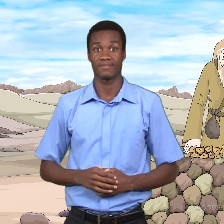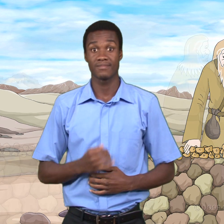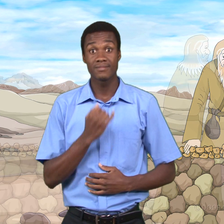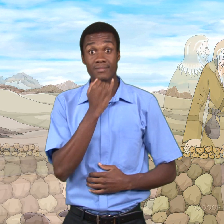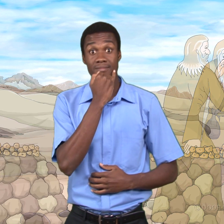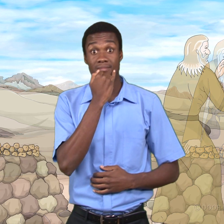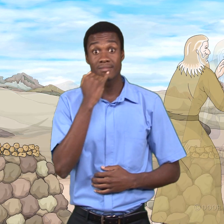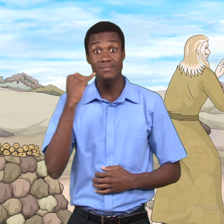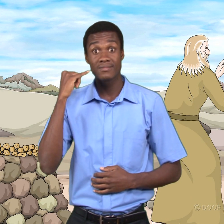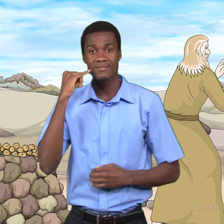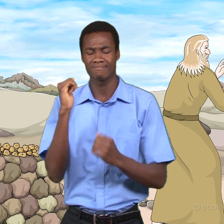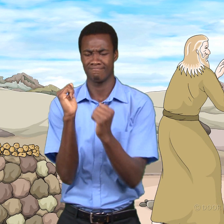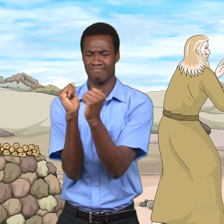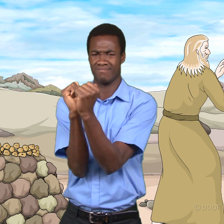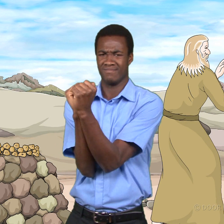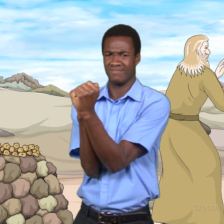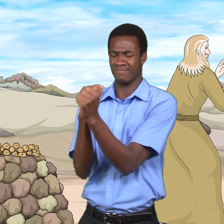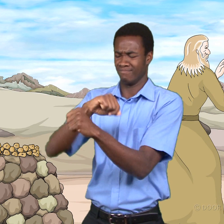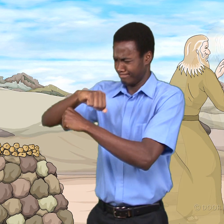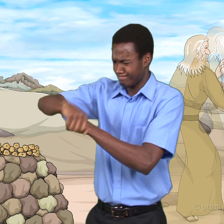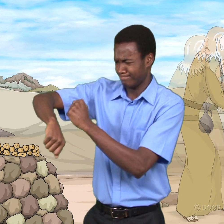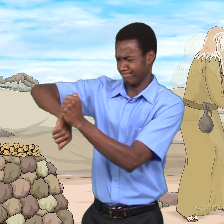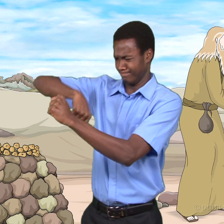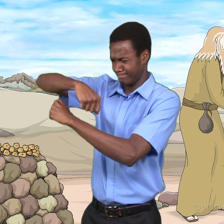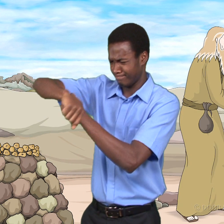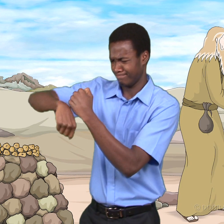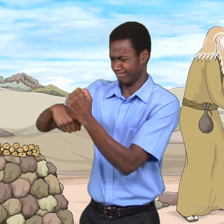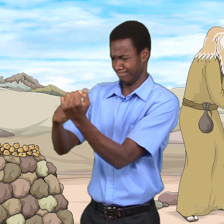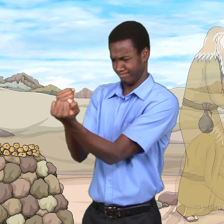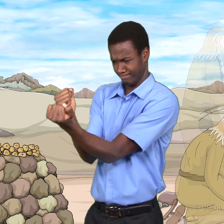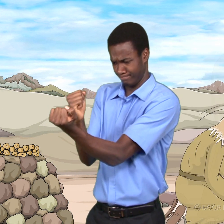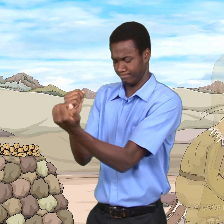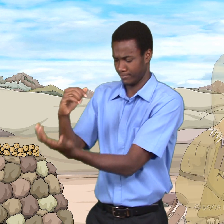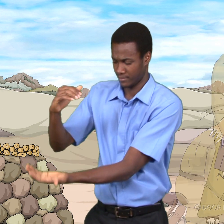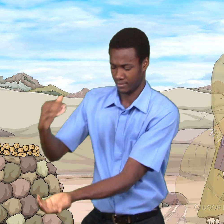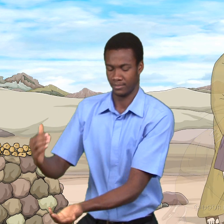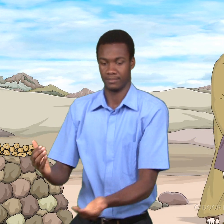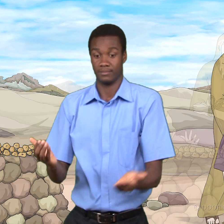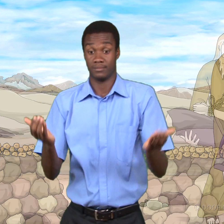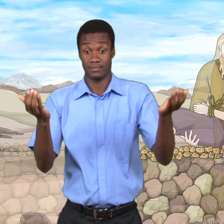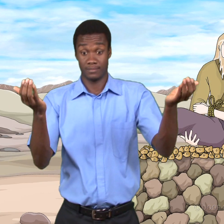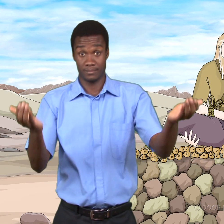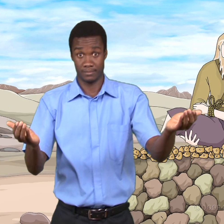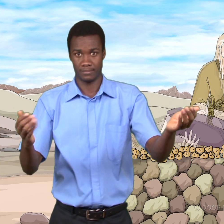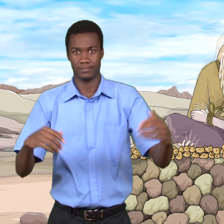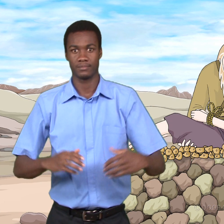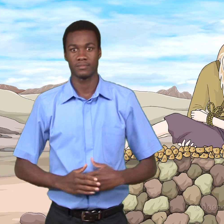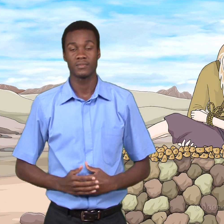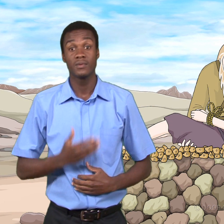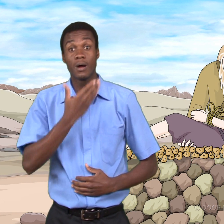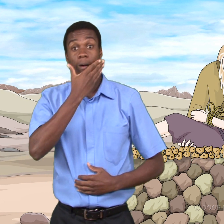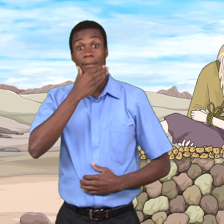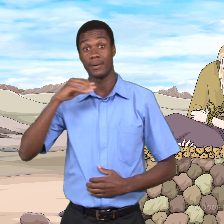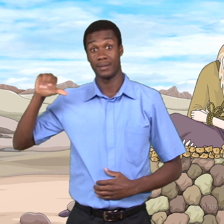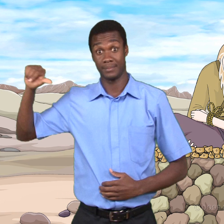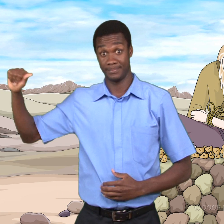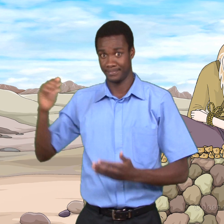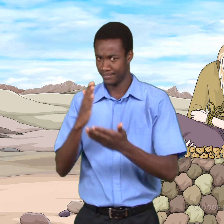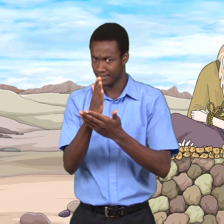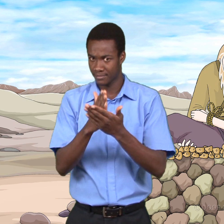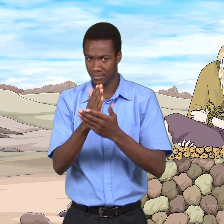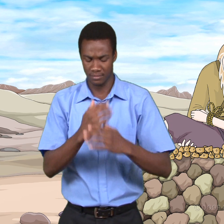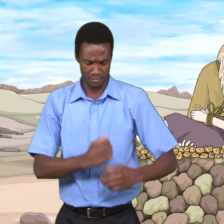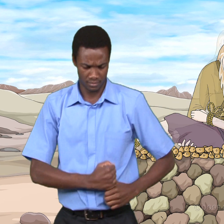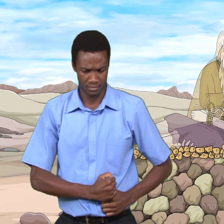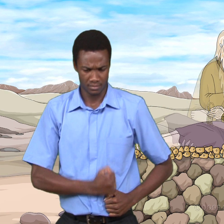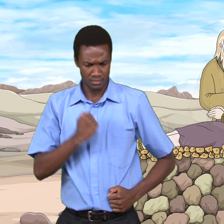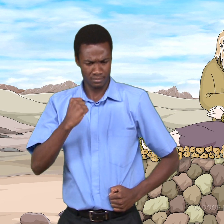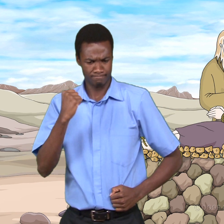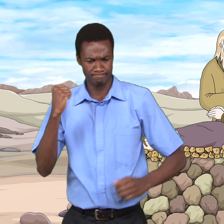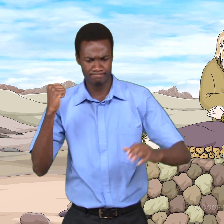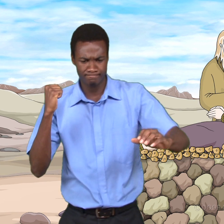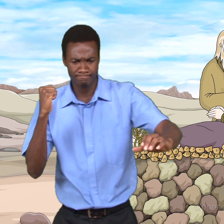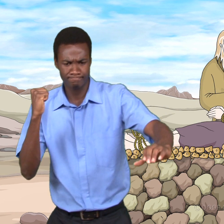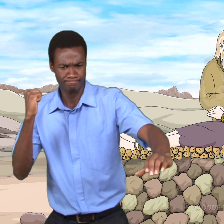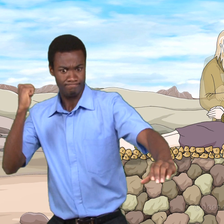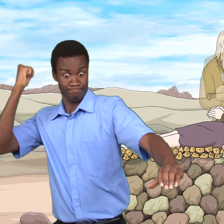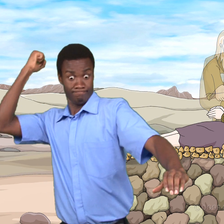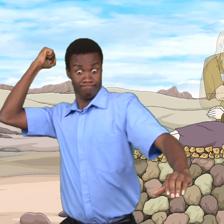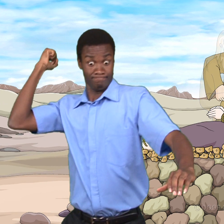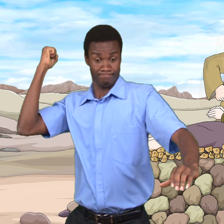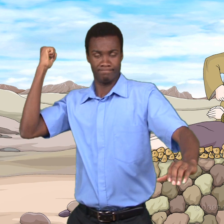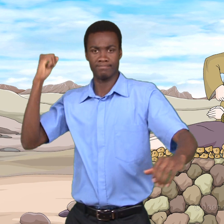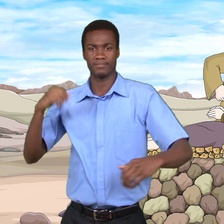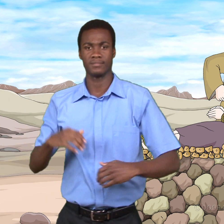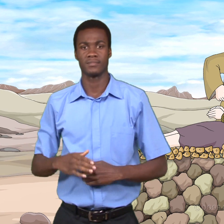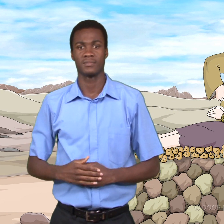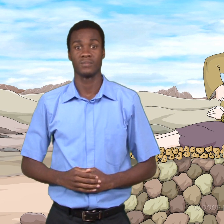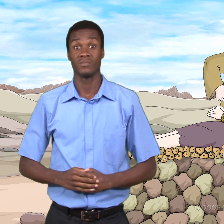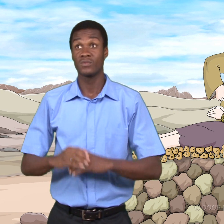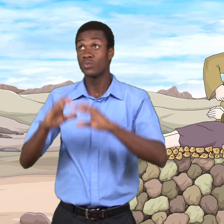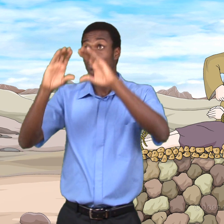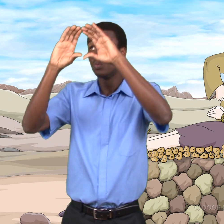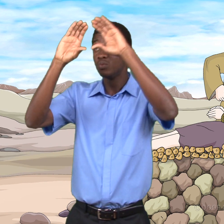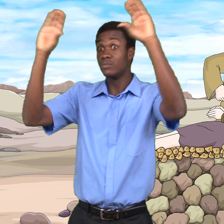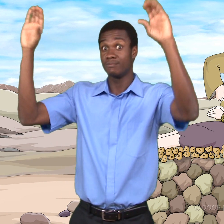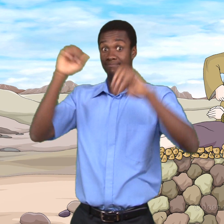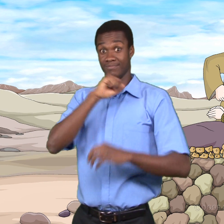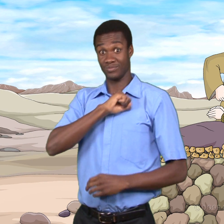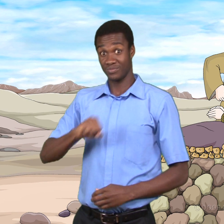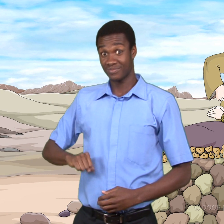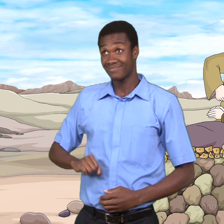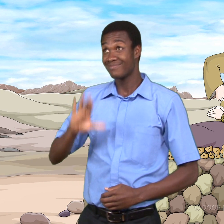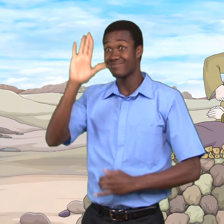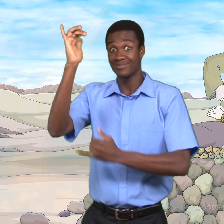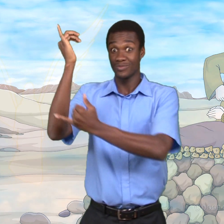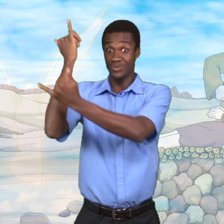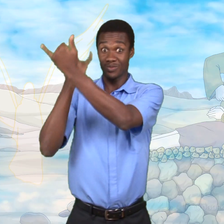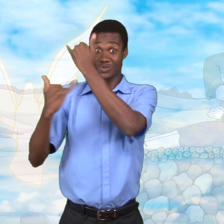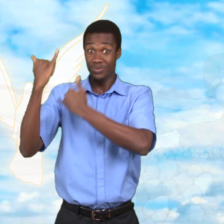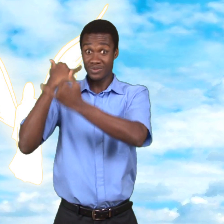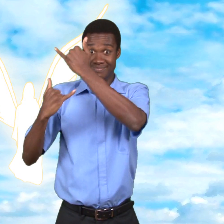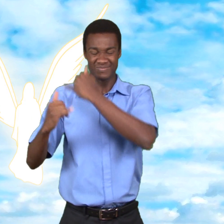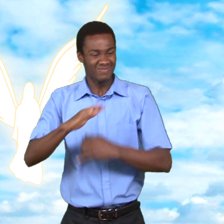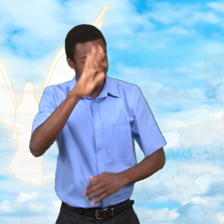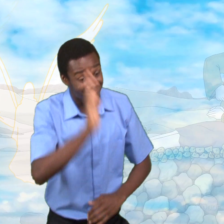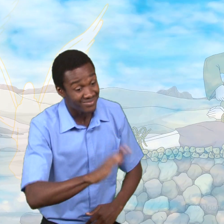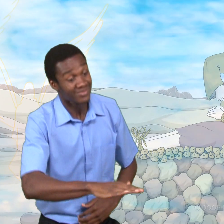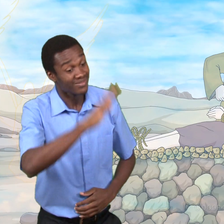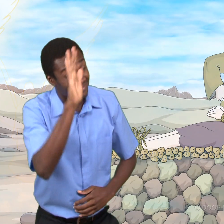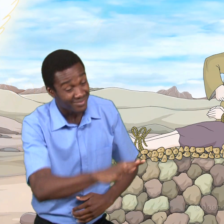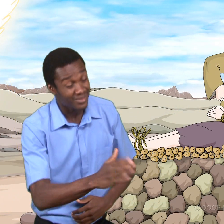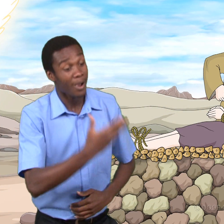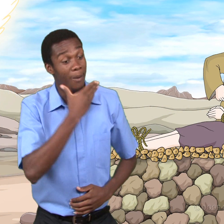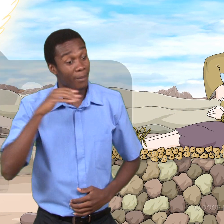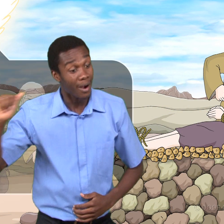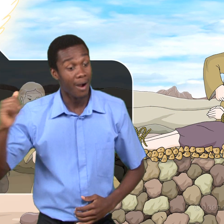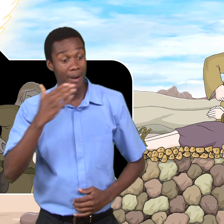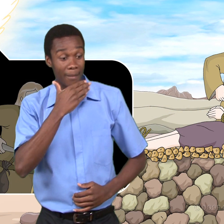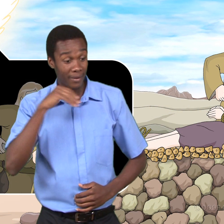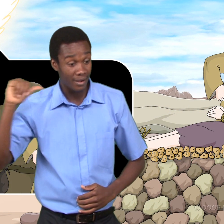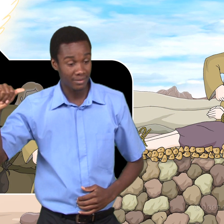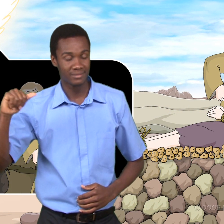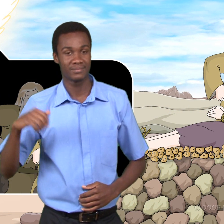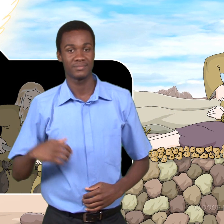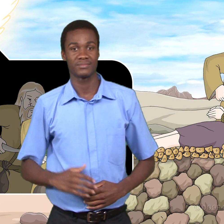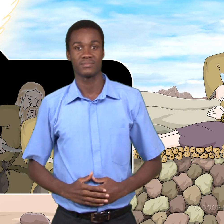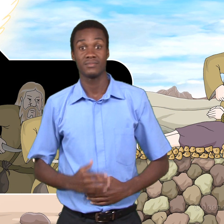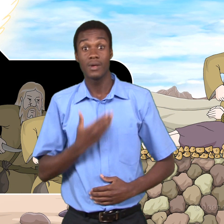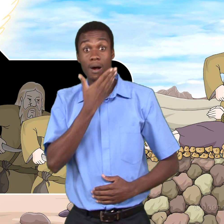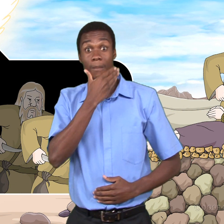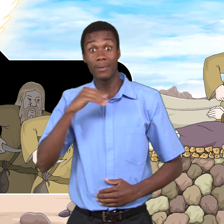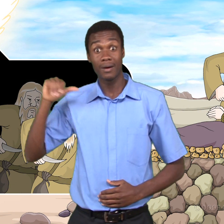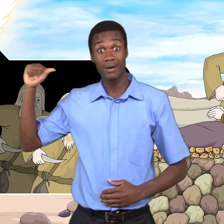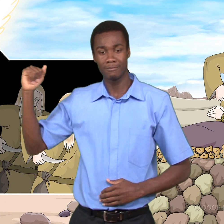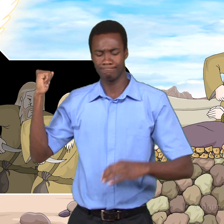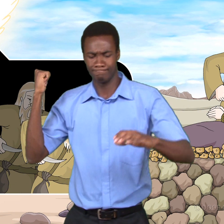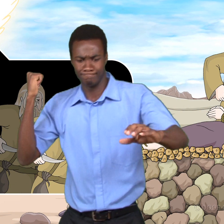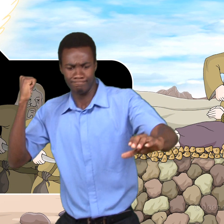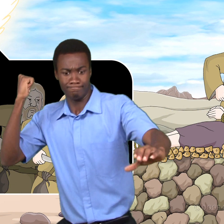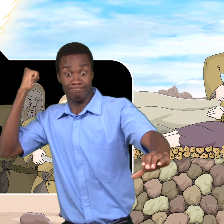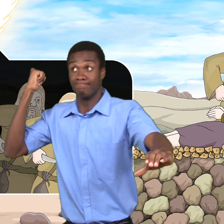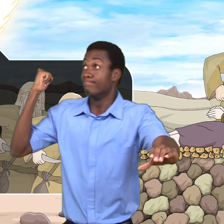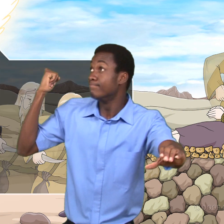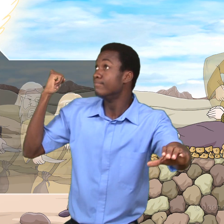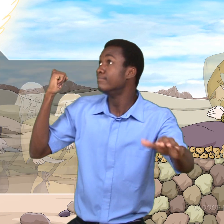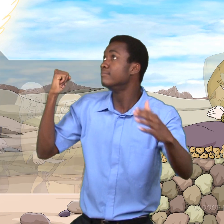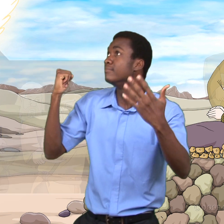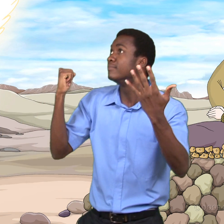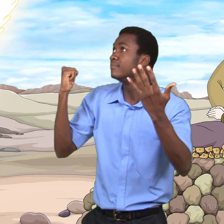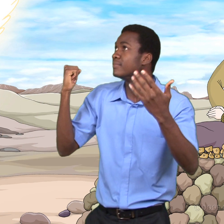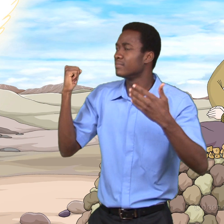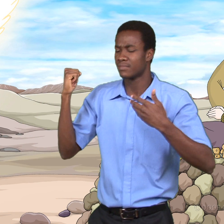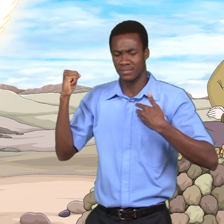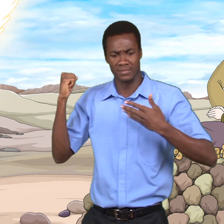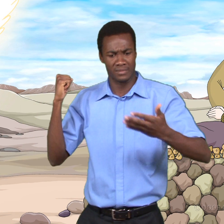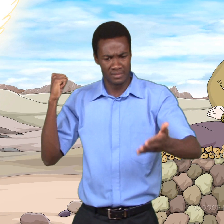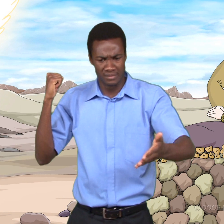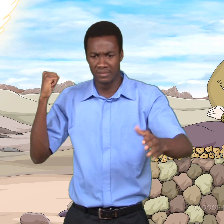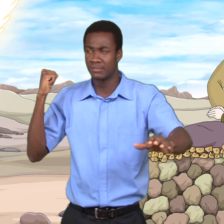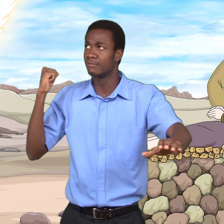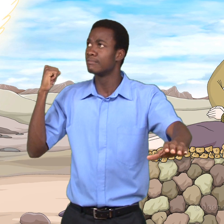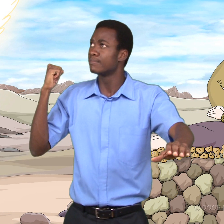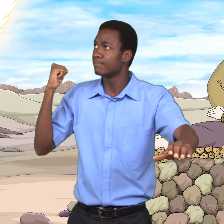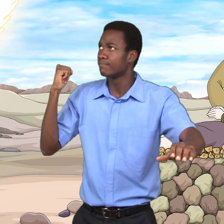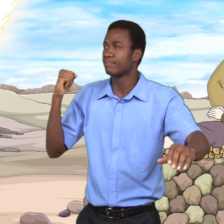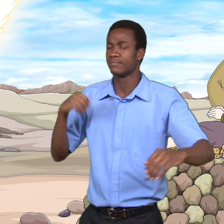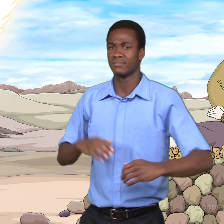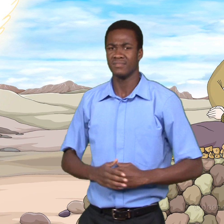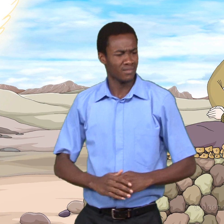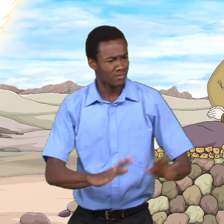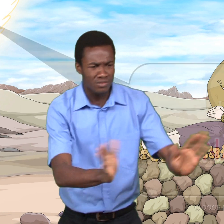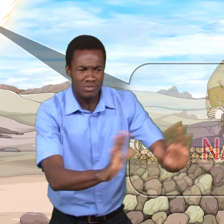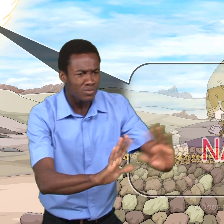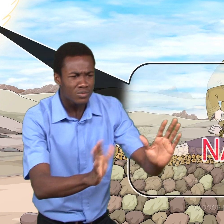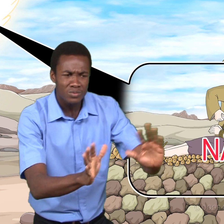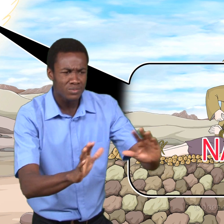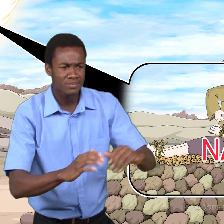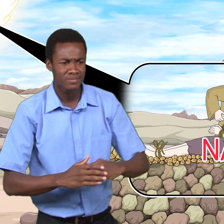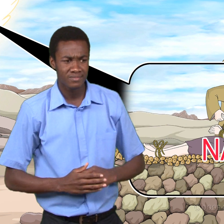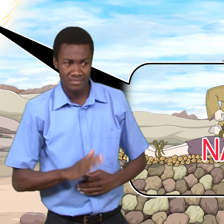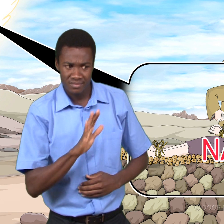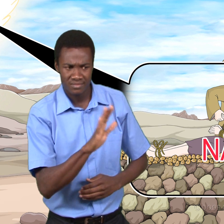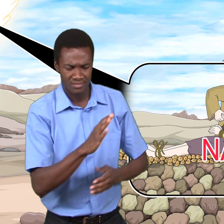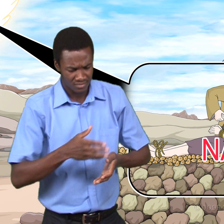He bound his son Isaac and placed him on the altar, atop the wood. Then Abraham reached out his hand and took the knife to slaughter his son. Just then the angel of the LORD called out to him from heaven, “Abraham, Abraham!” “Here I am,” he replied.